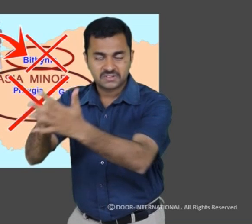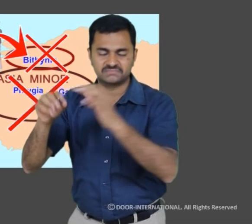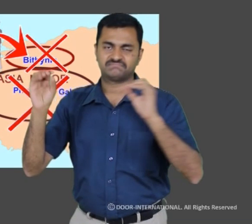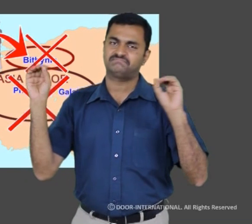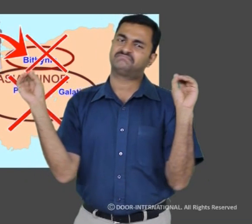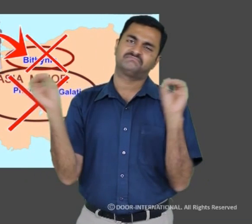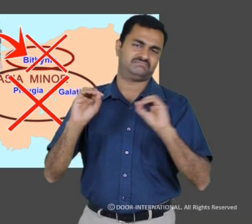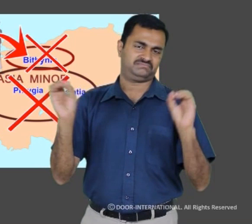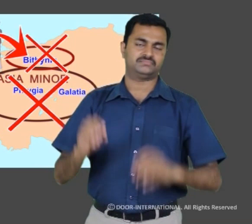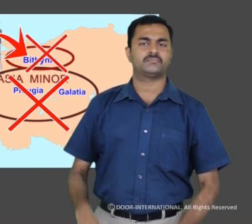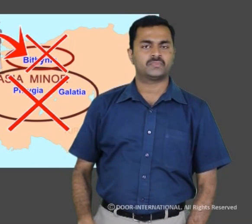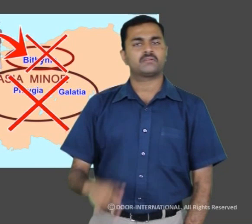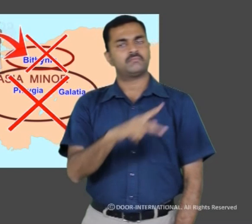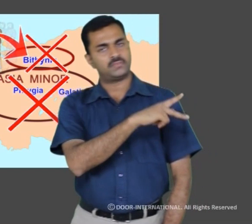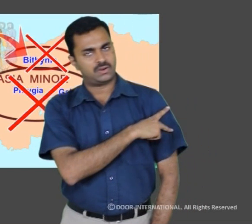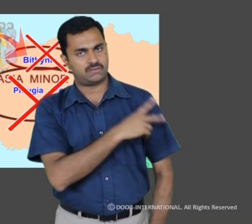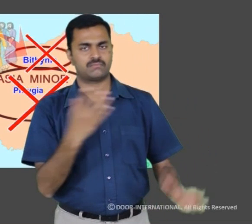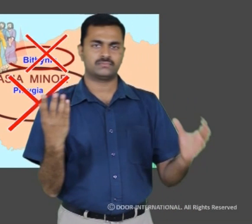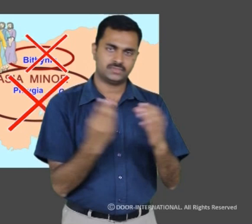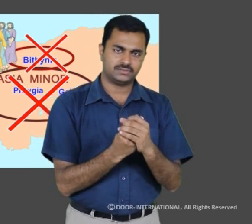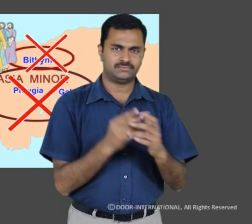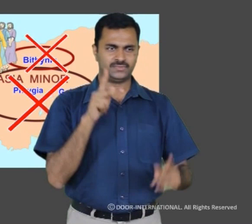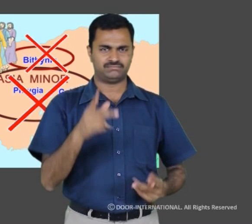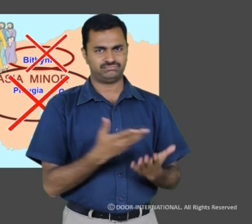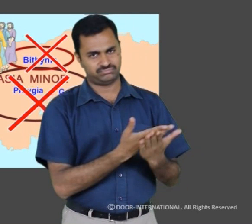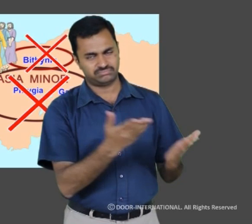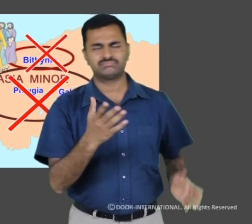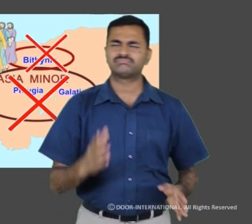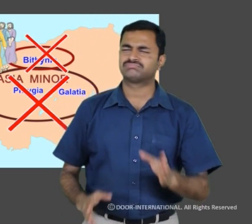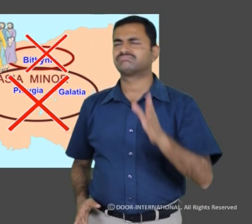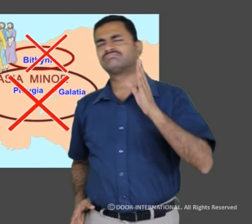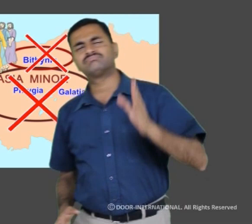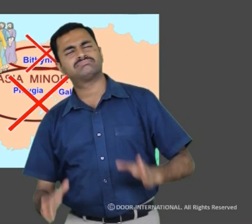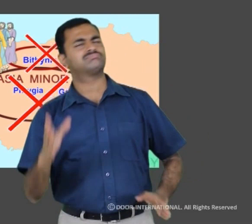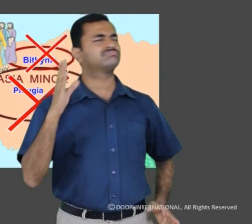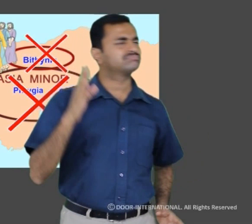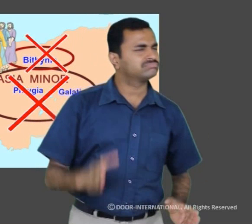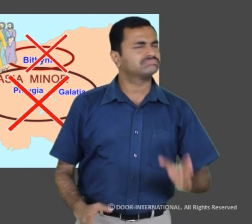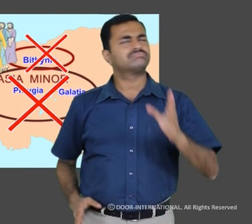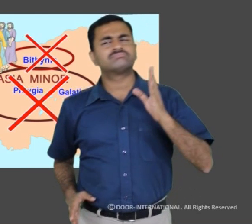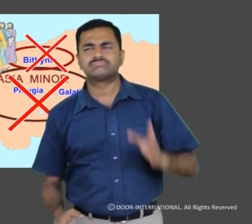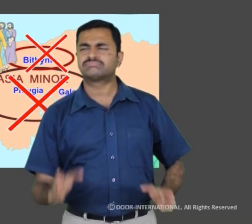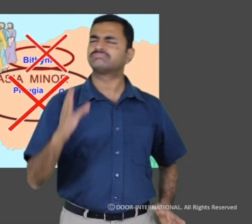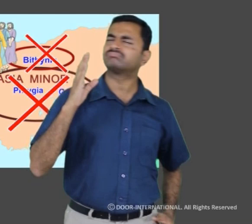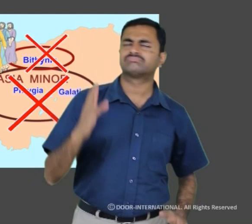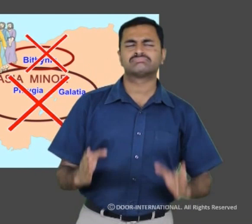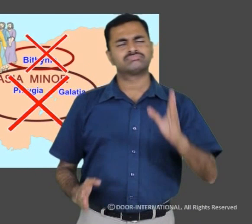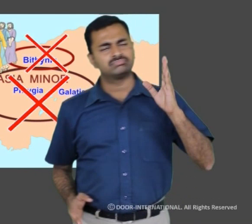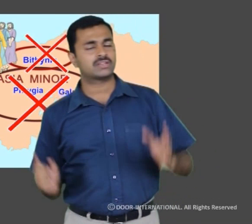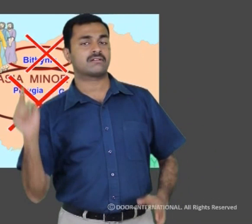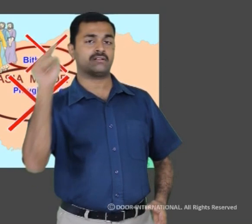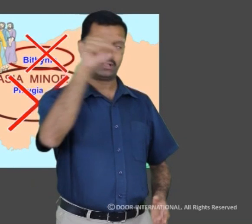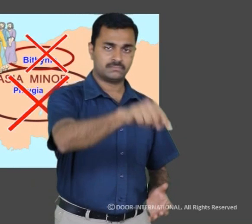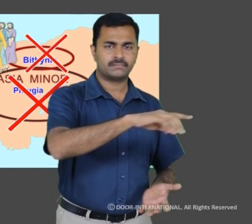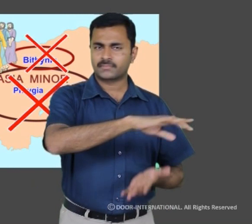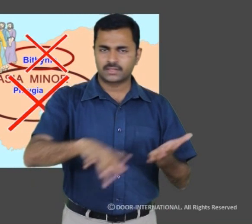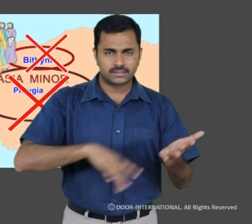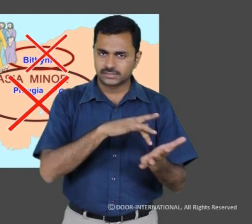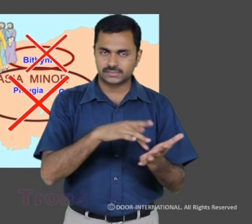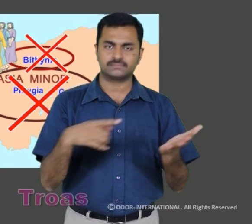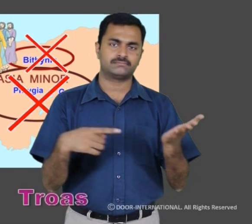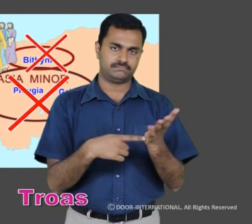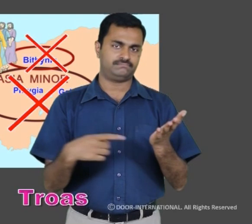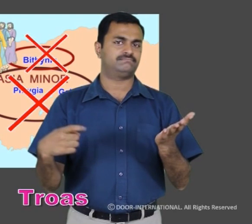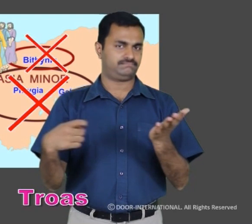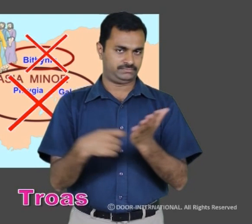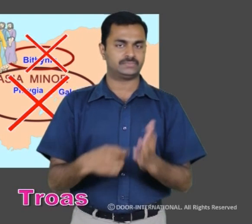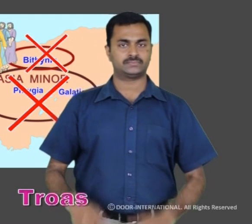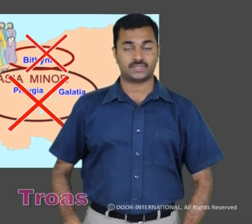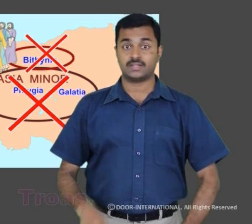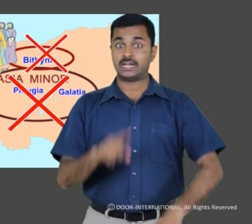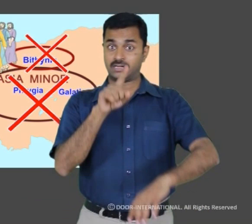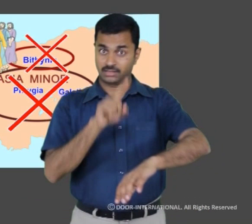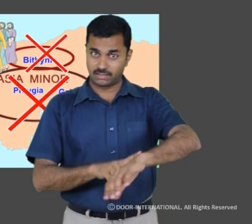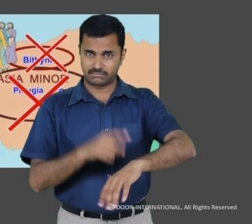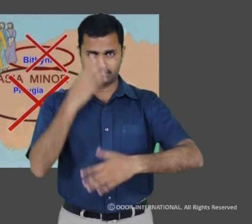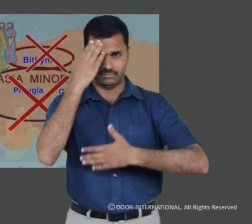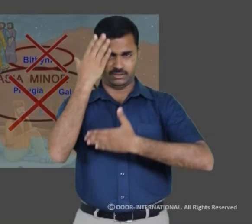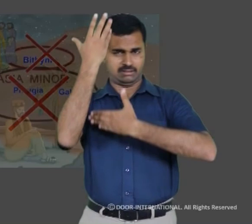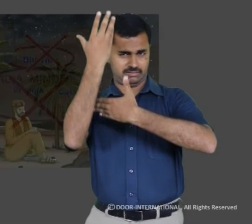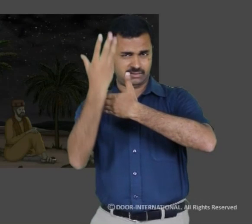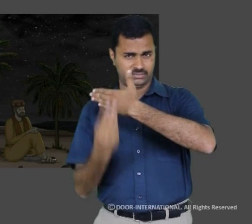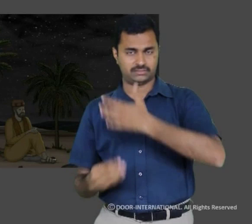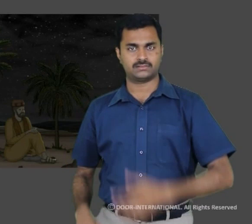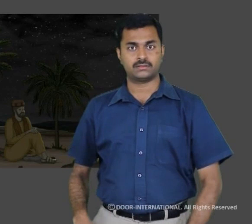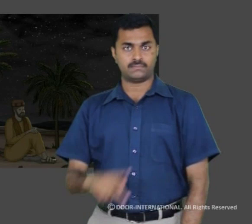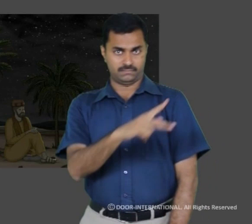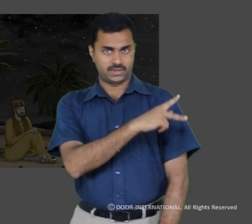So they passed by Mysia and went down to Troas.